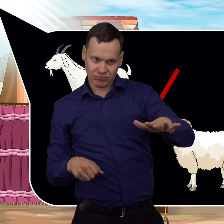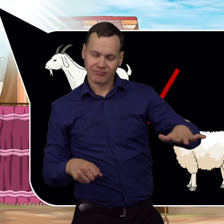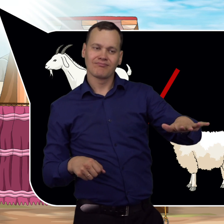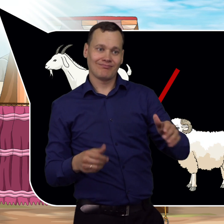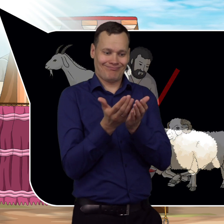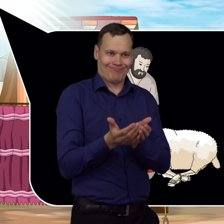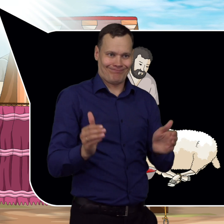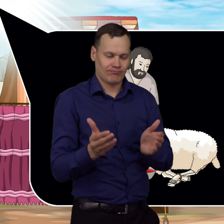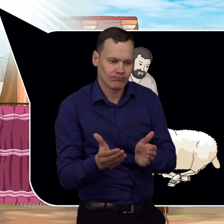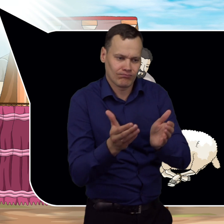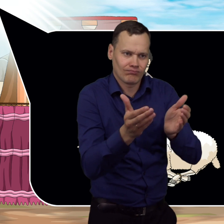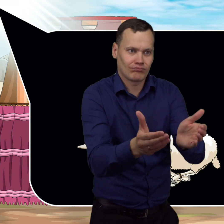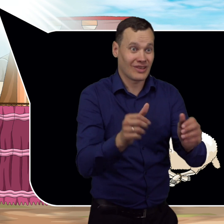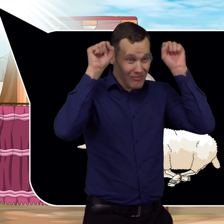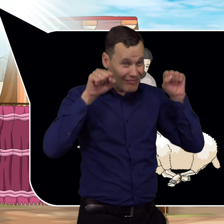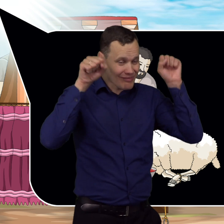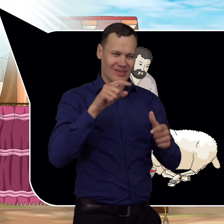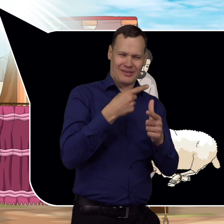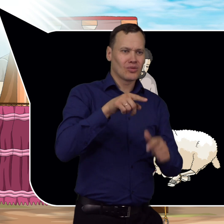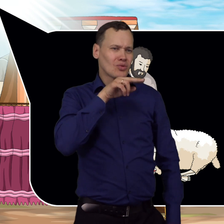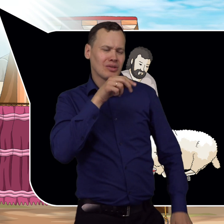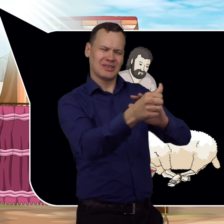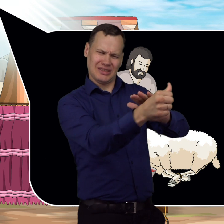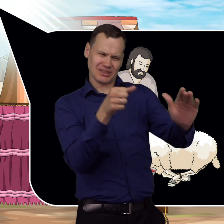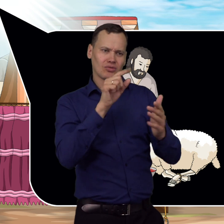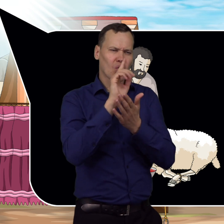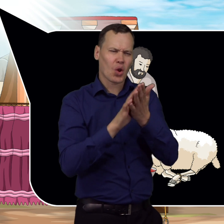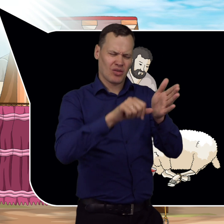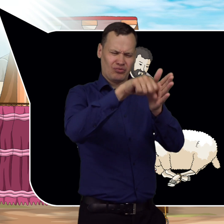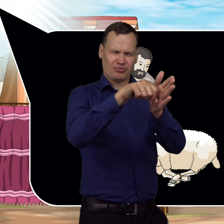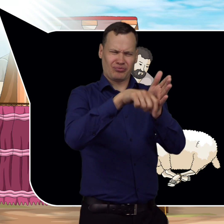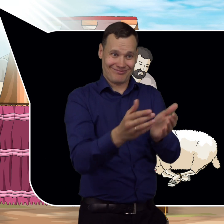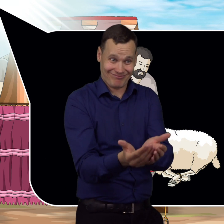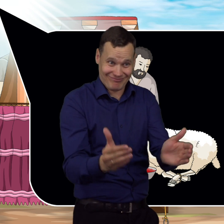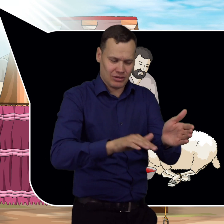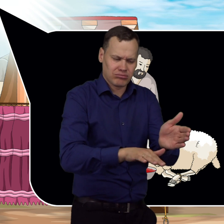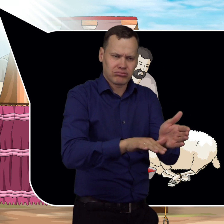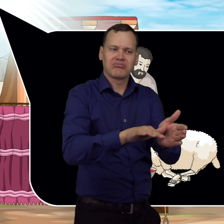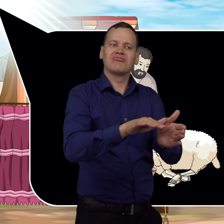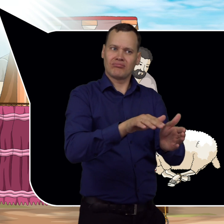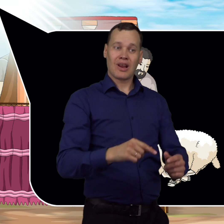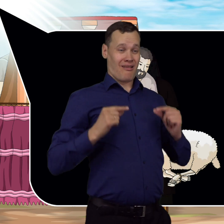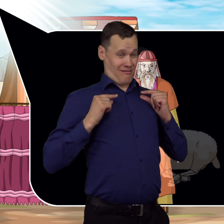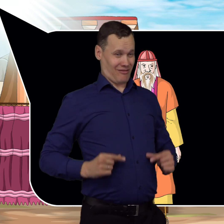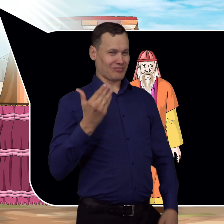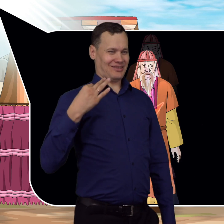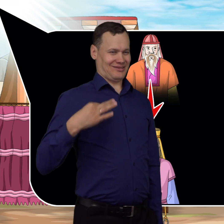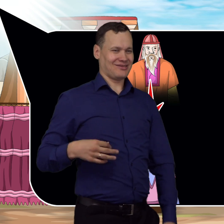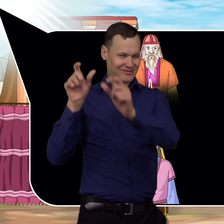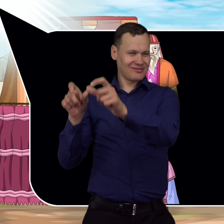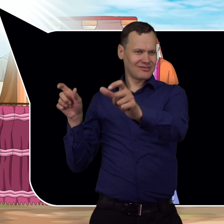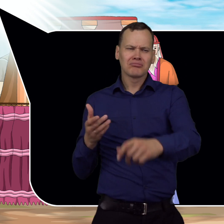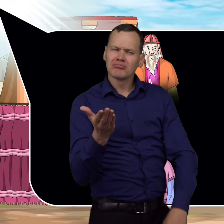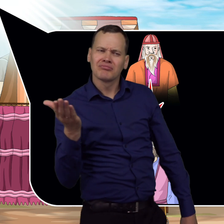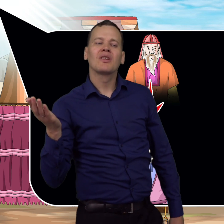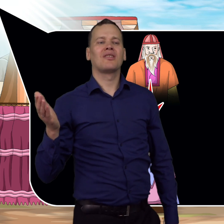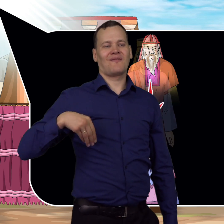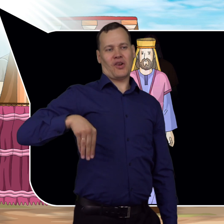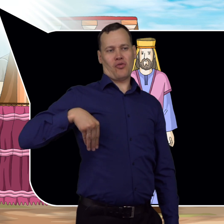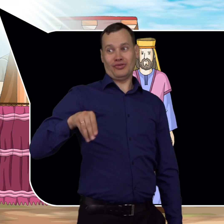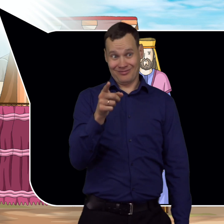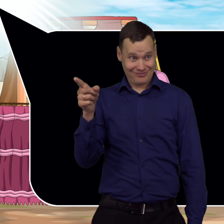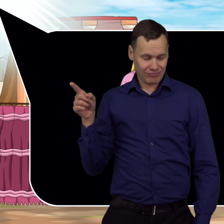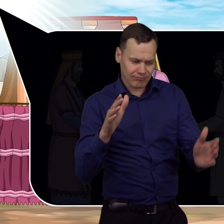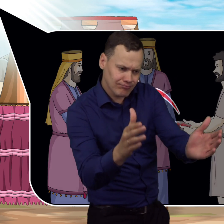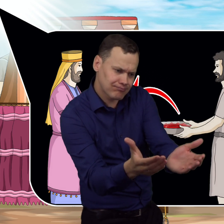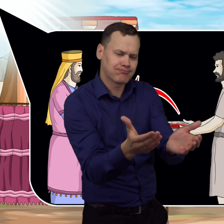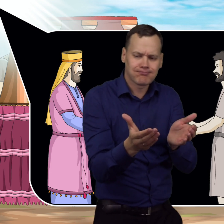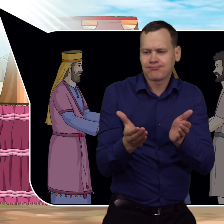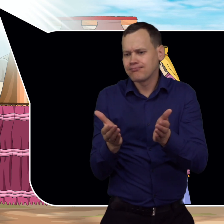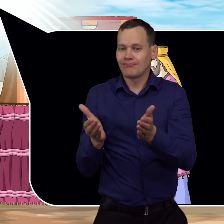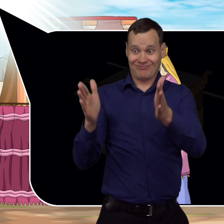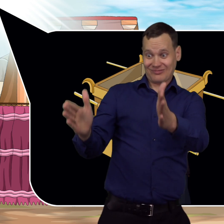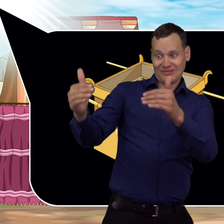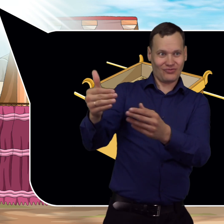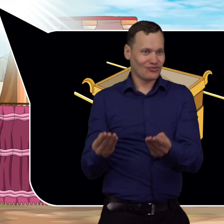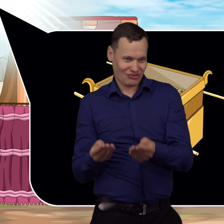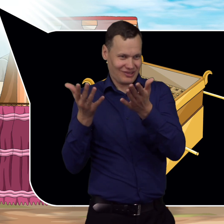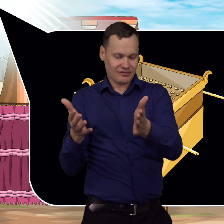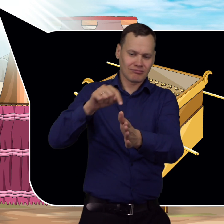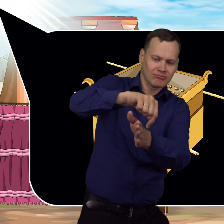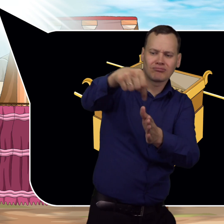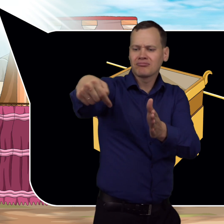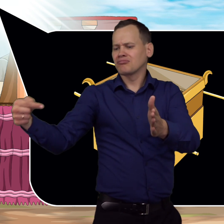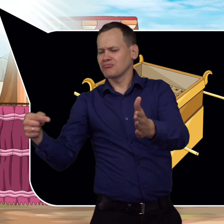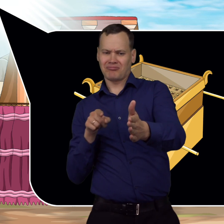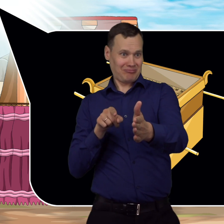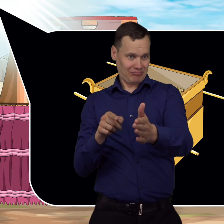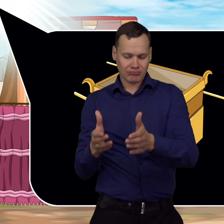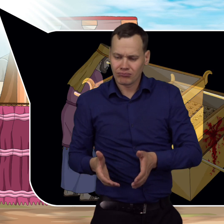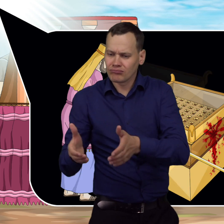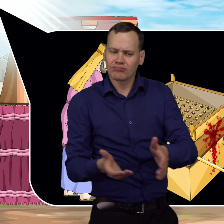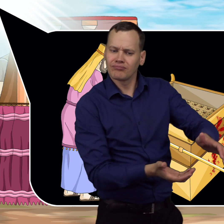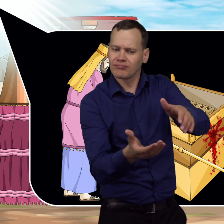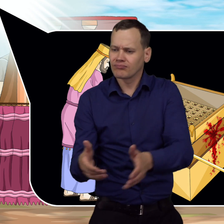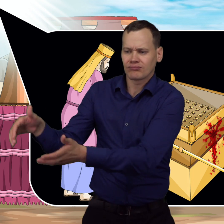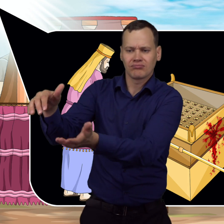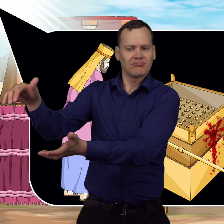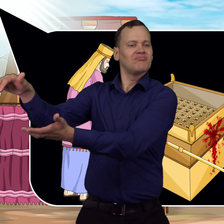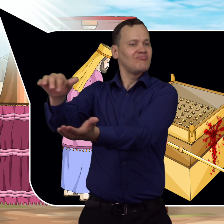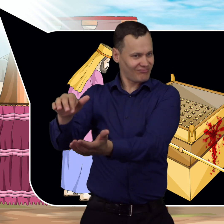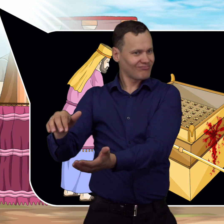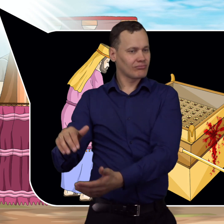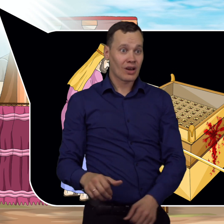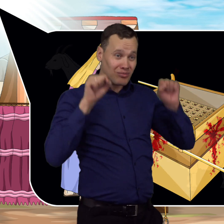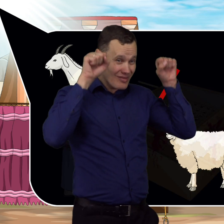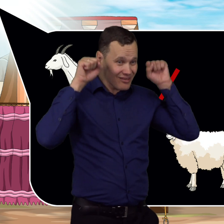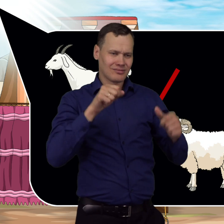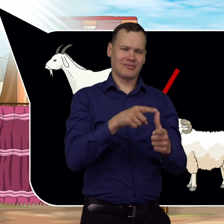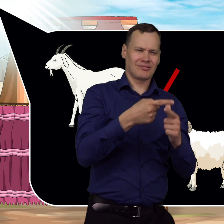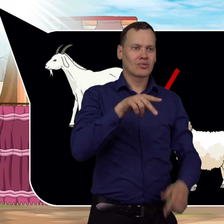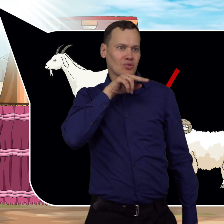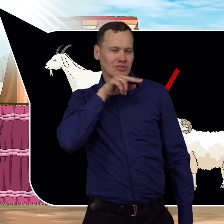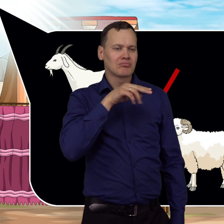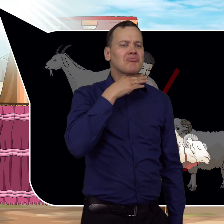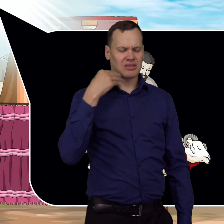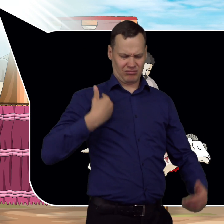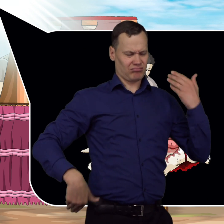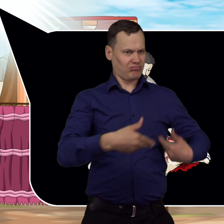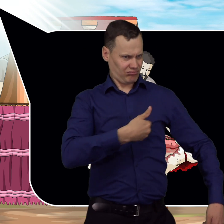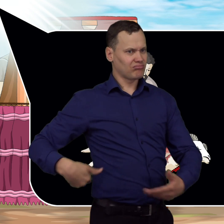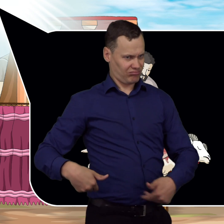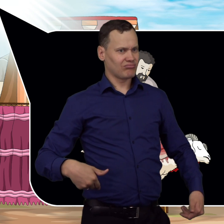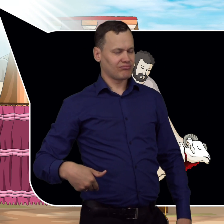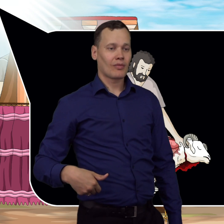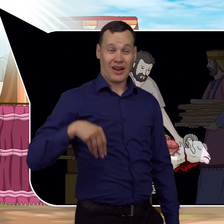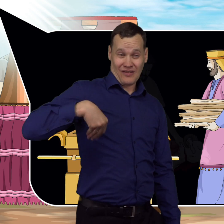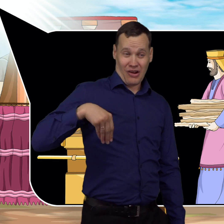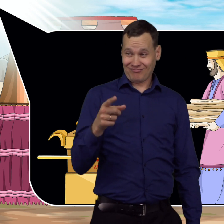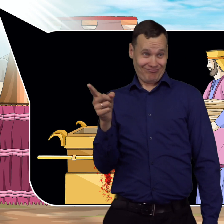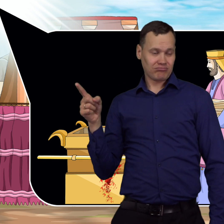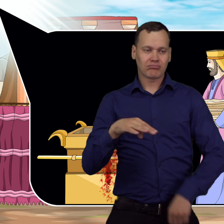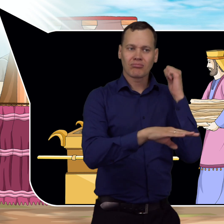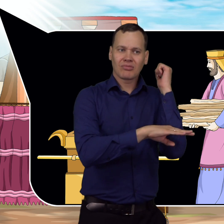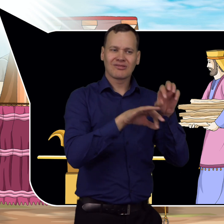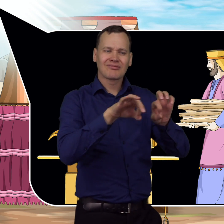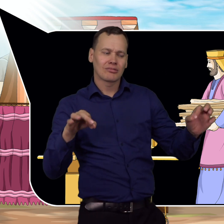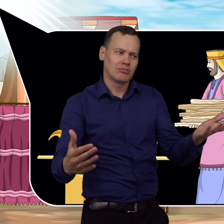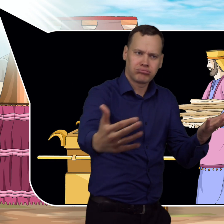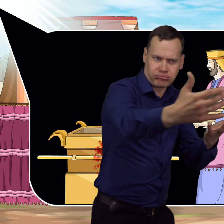He shall slaughter it on the north side of the altar before the LORD, and Aaron’s sons the priests are to sprinkle its blood against the altar on all sides.